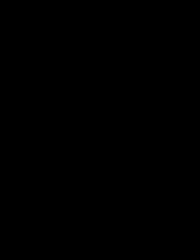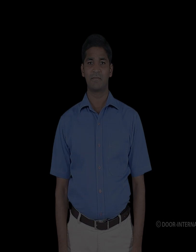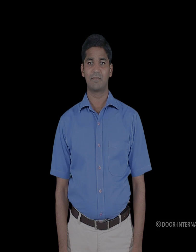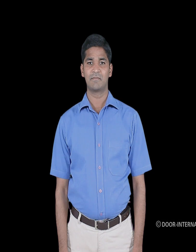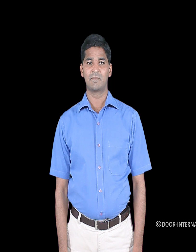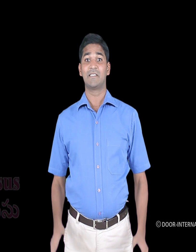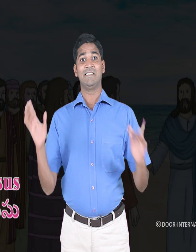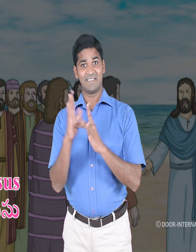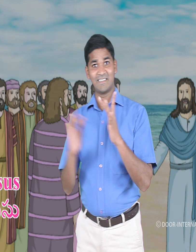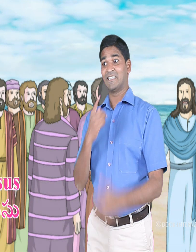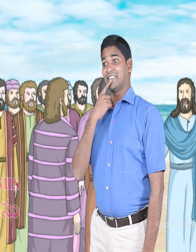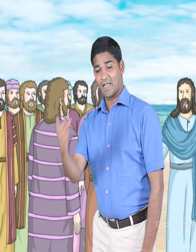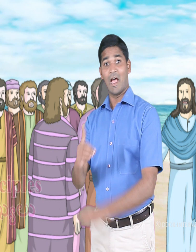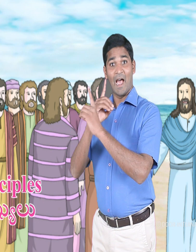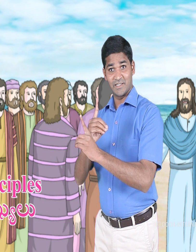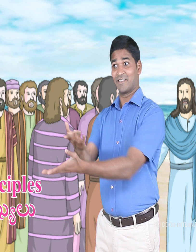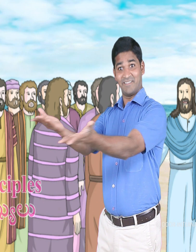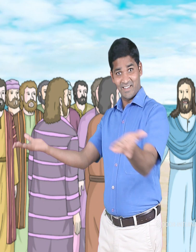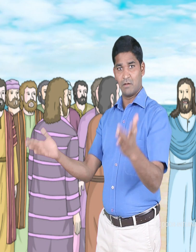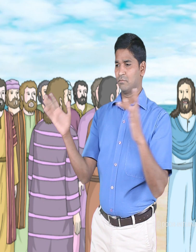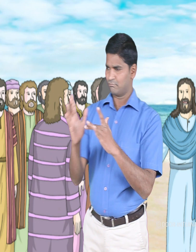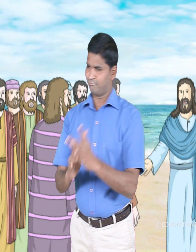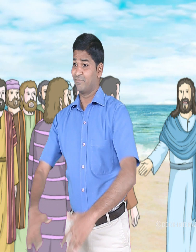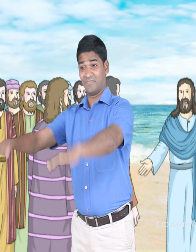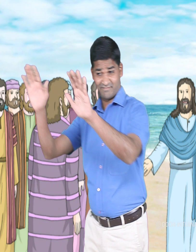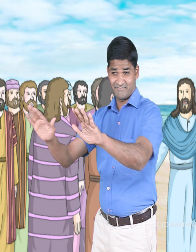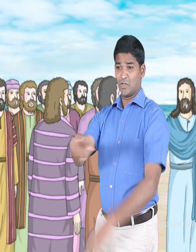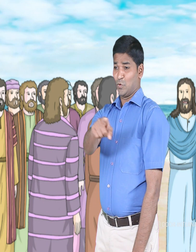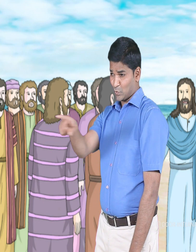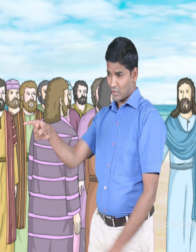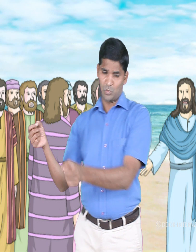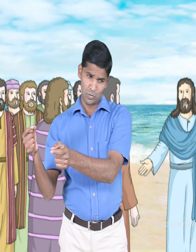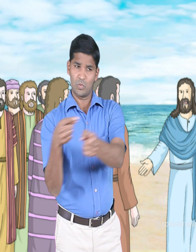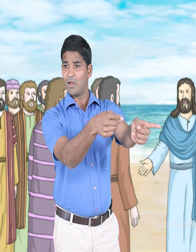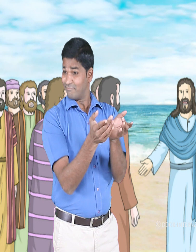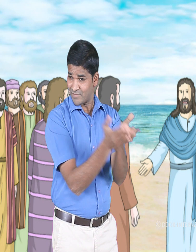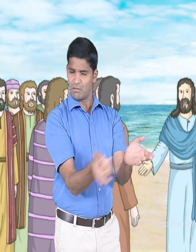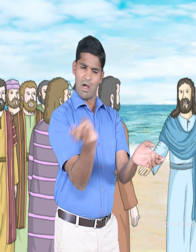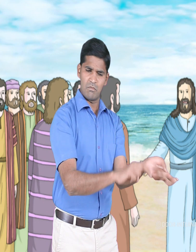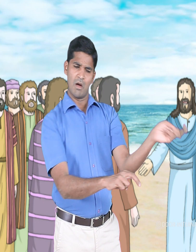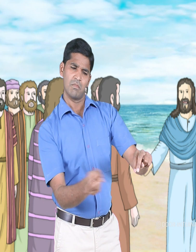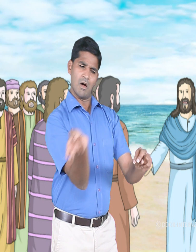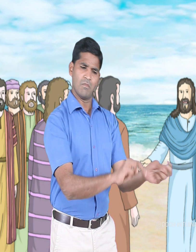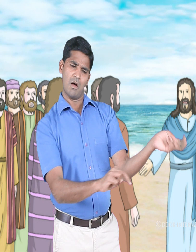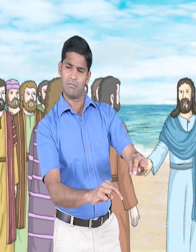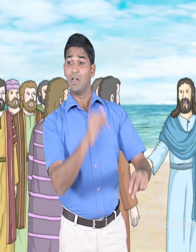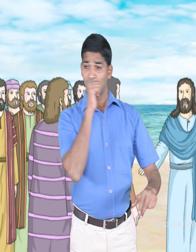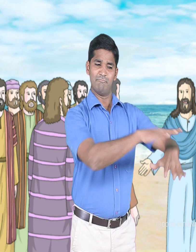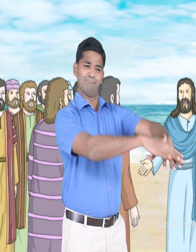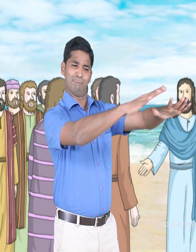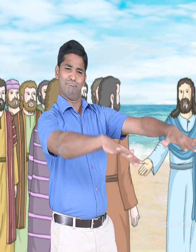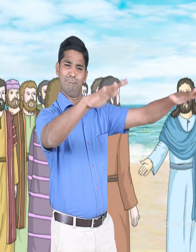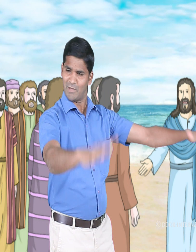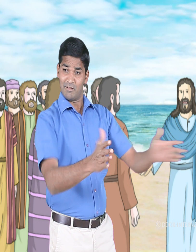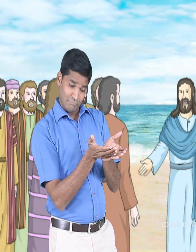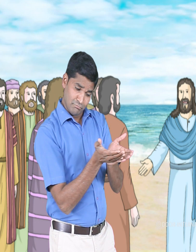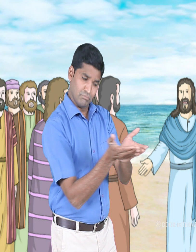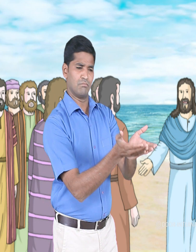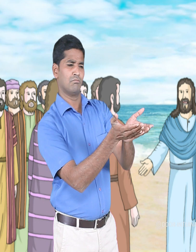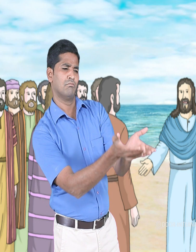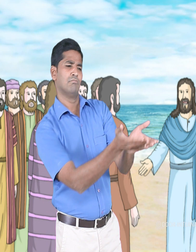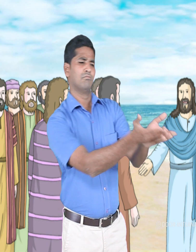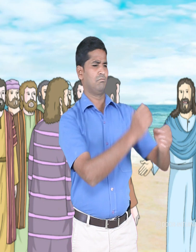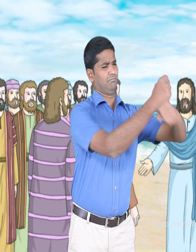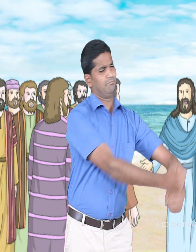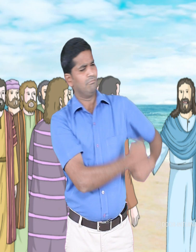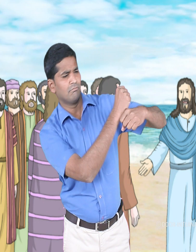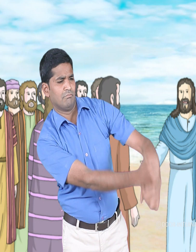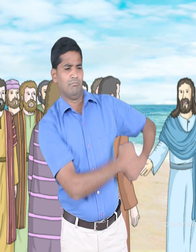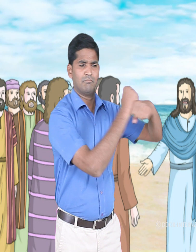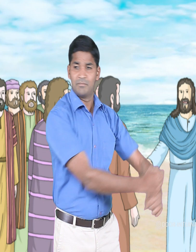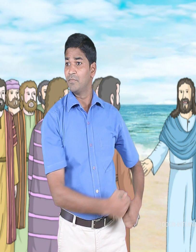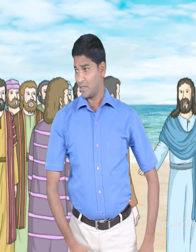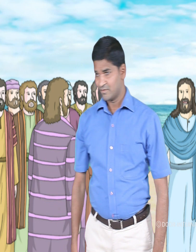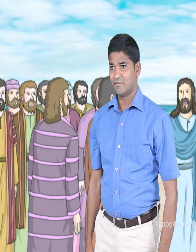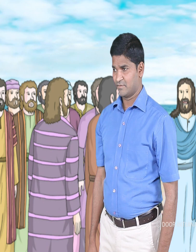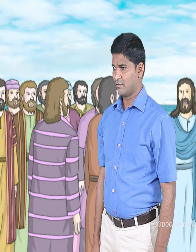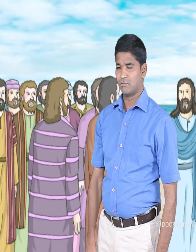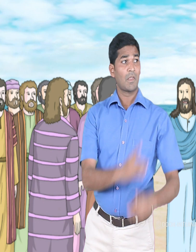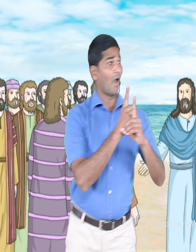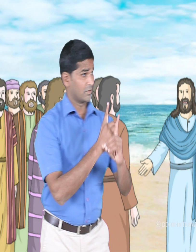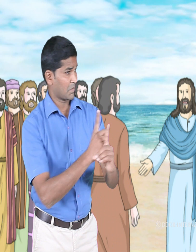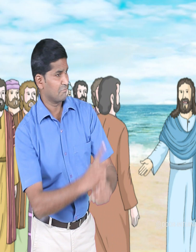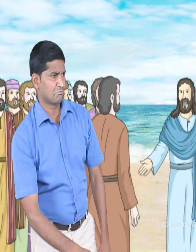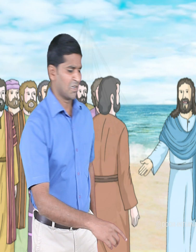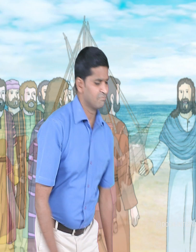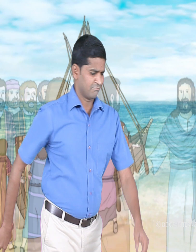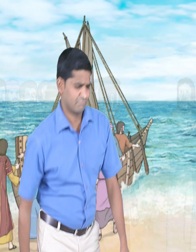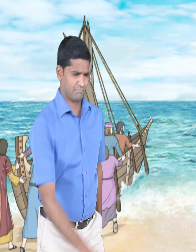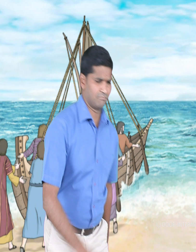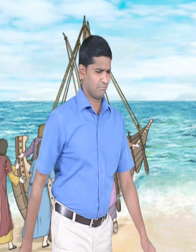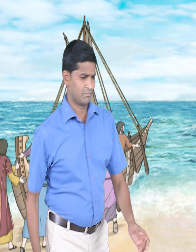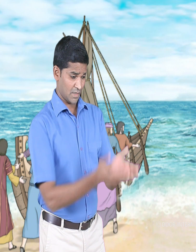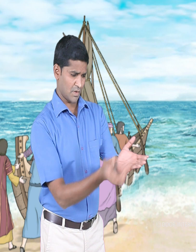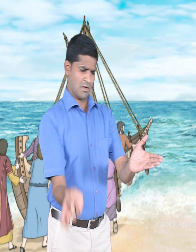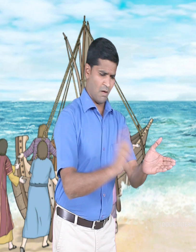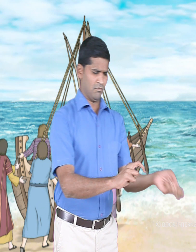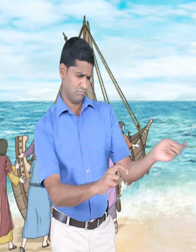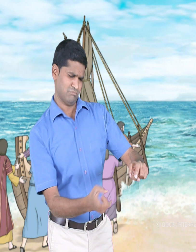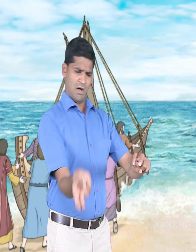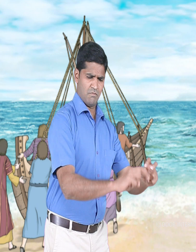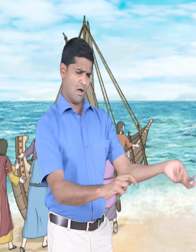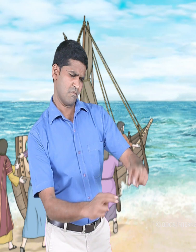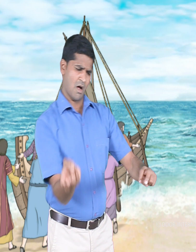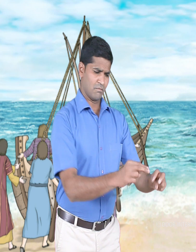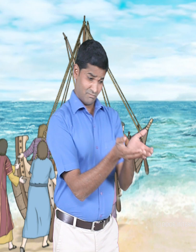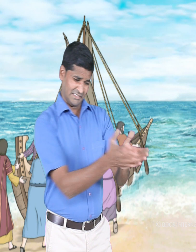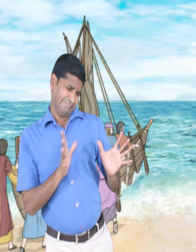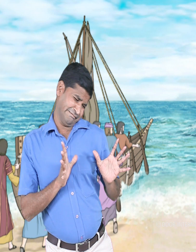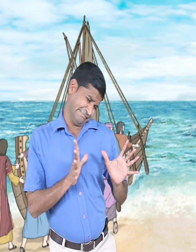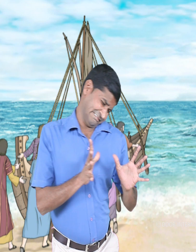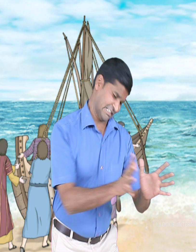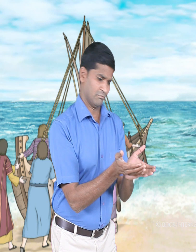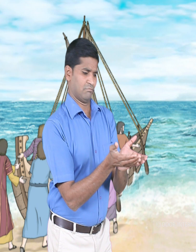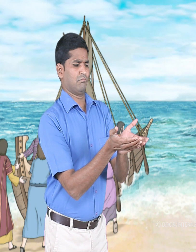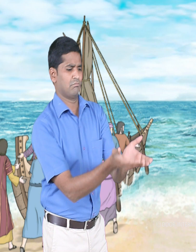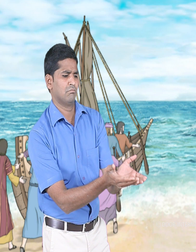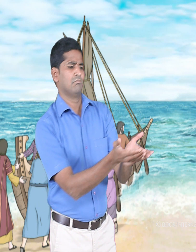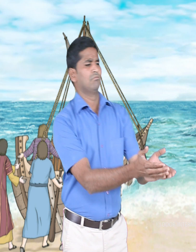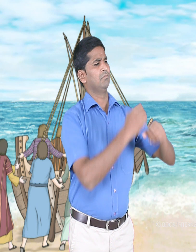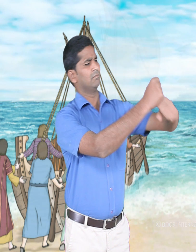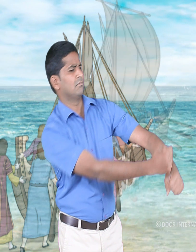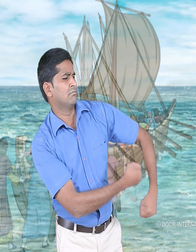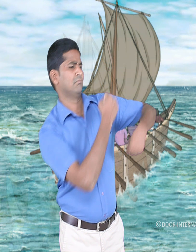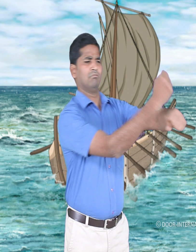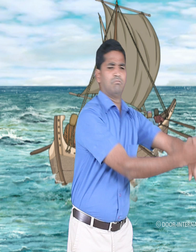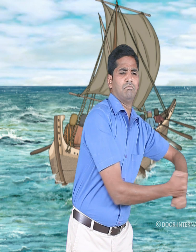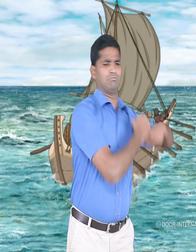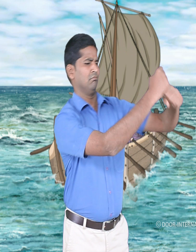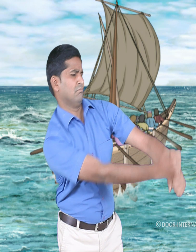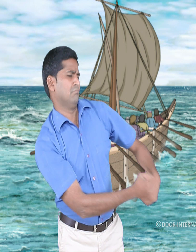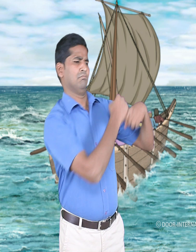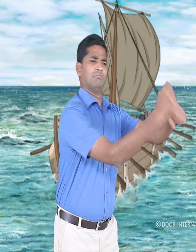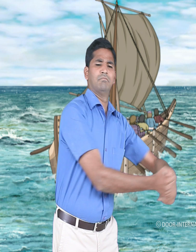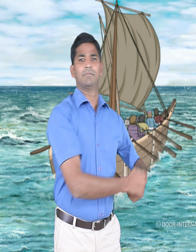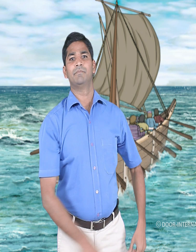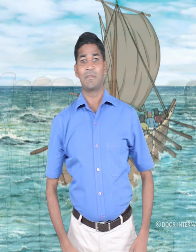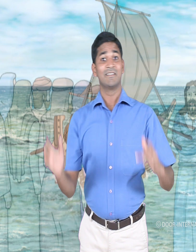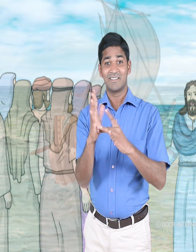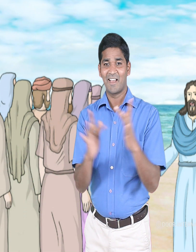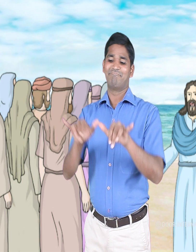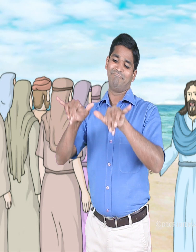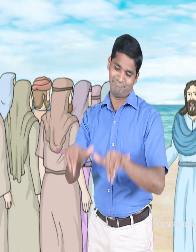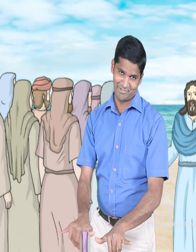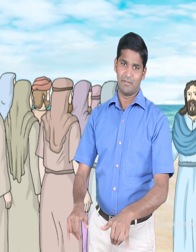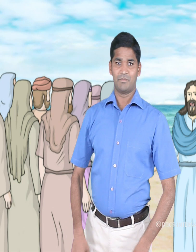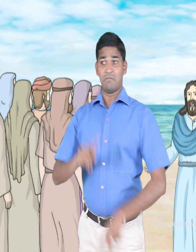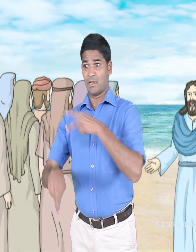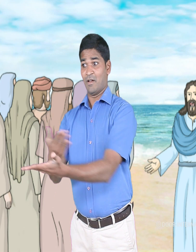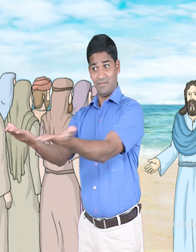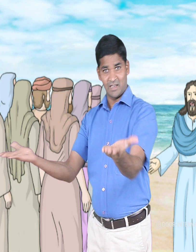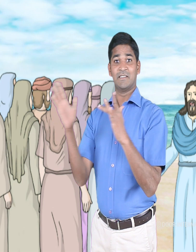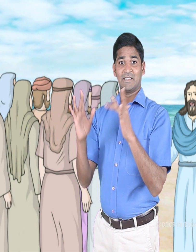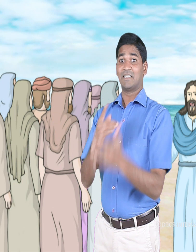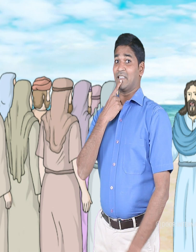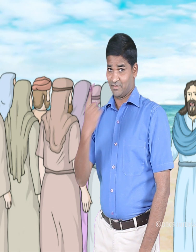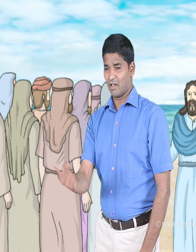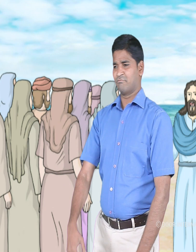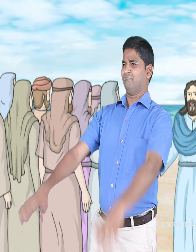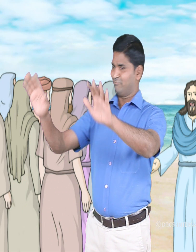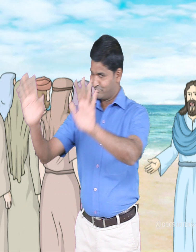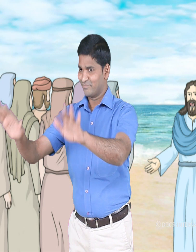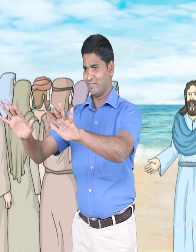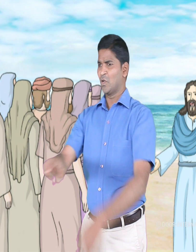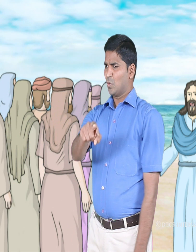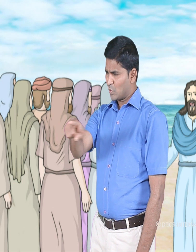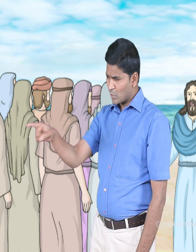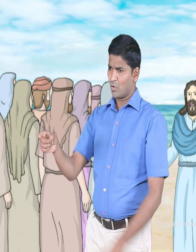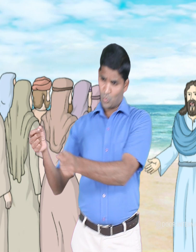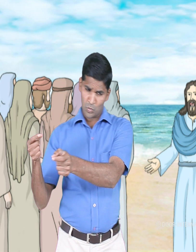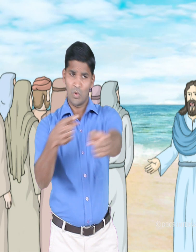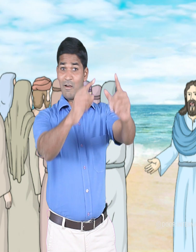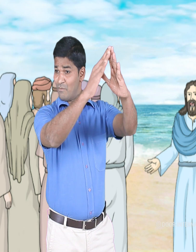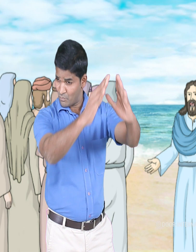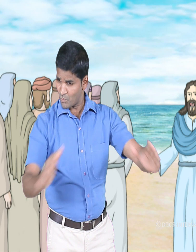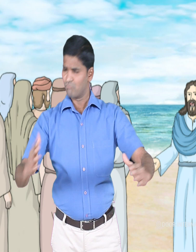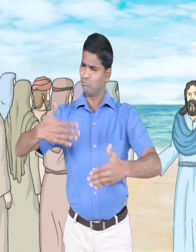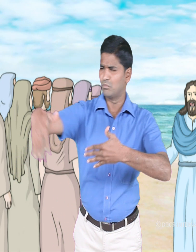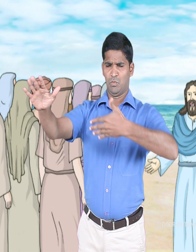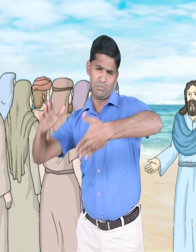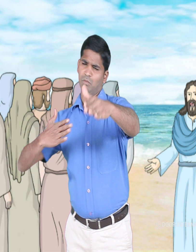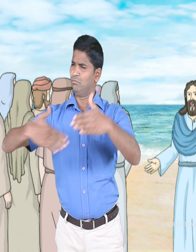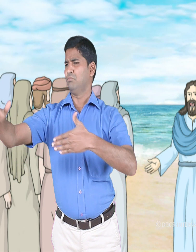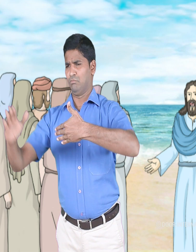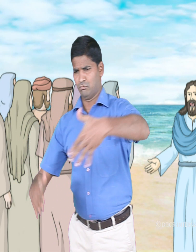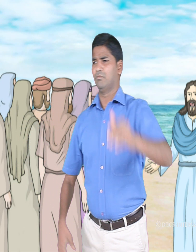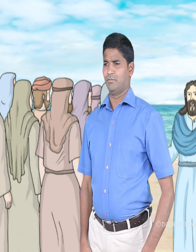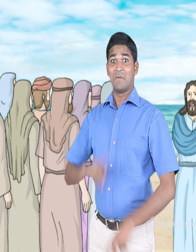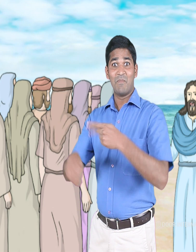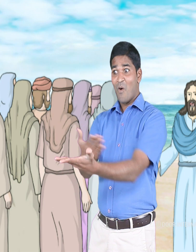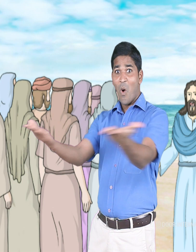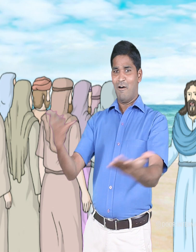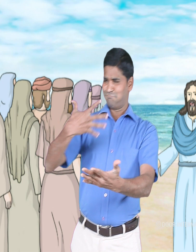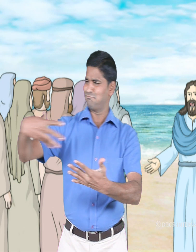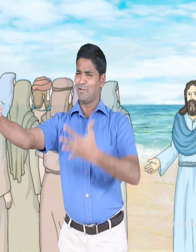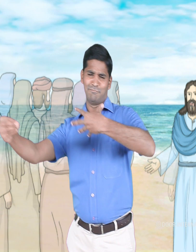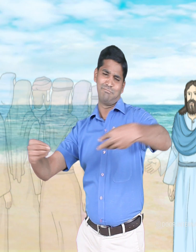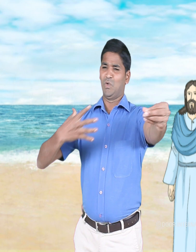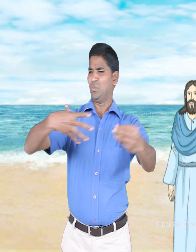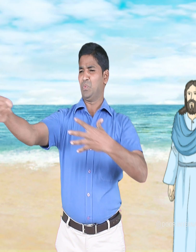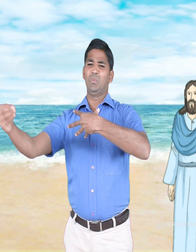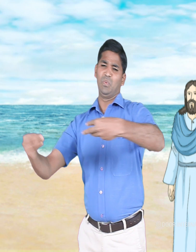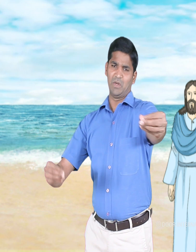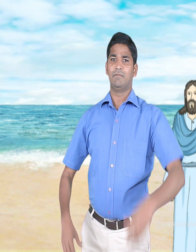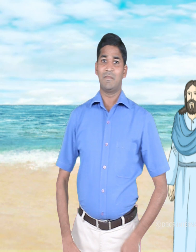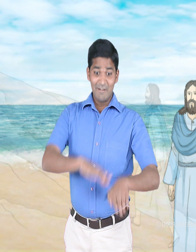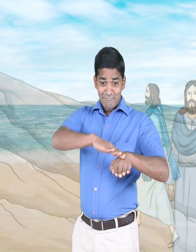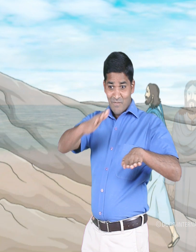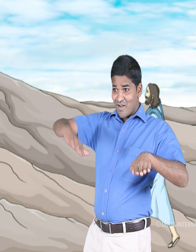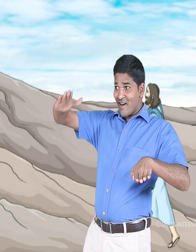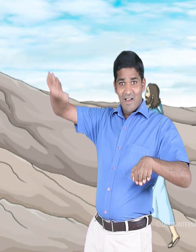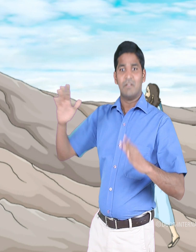Immediately Jesus made the disciples get into the boat and go on ahead of Him to the other side, while He dismissed the crowds.